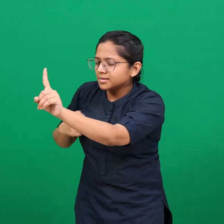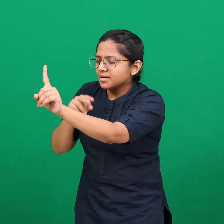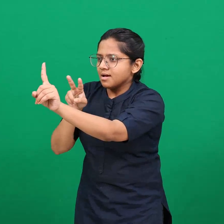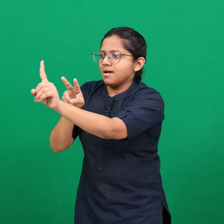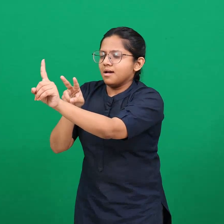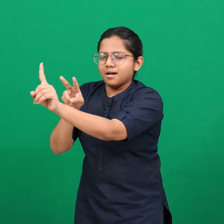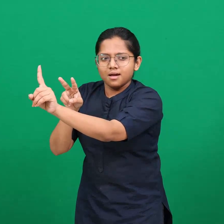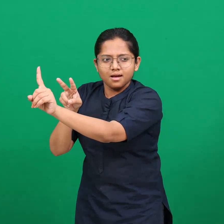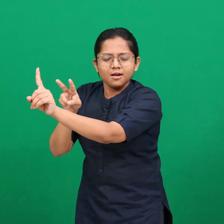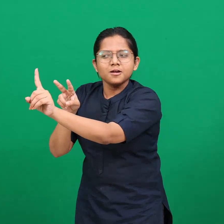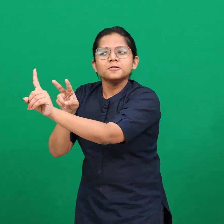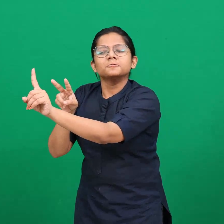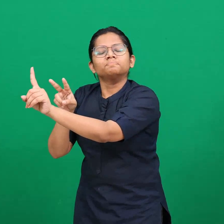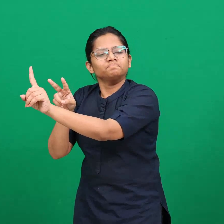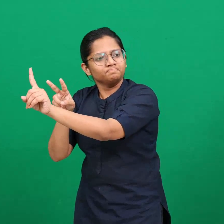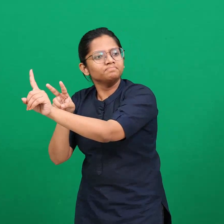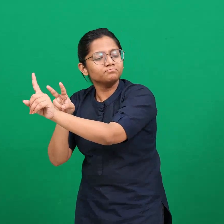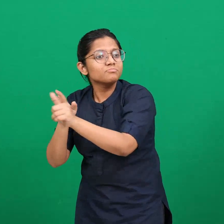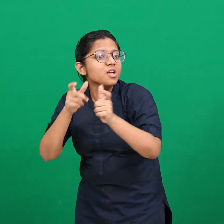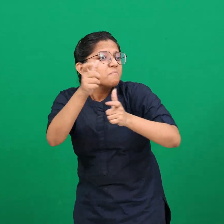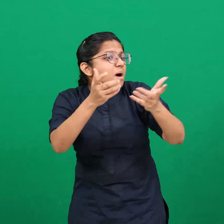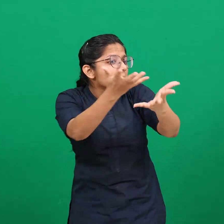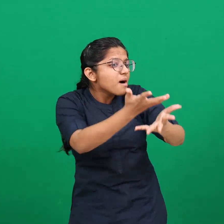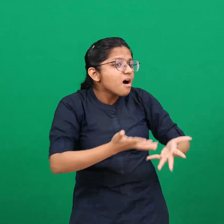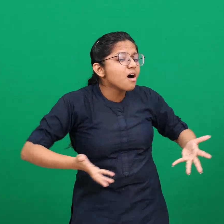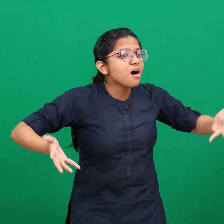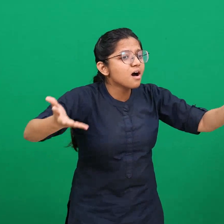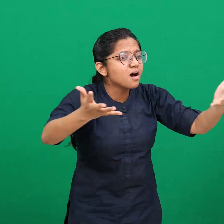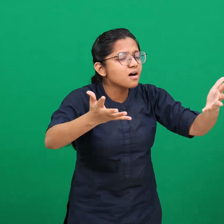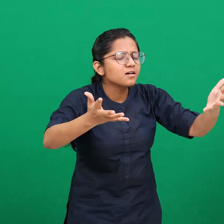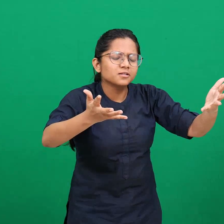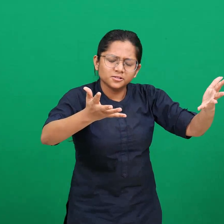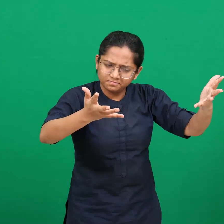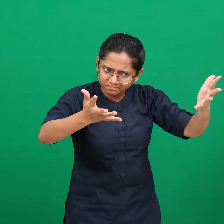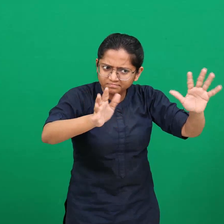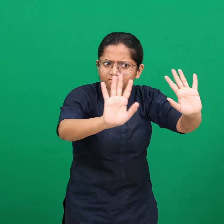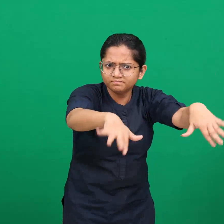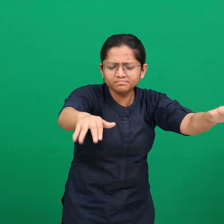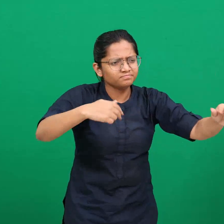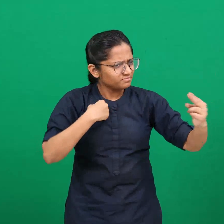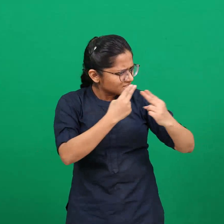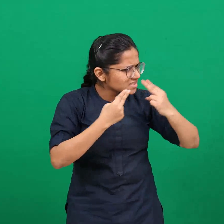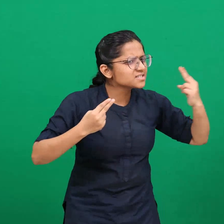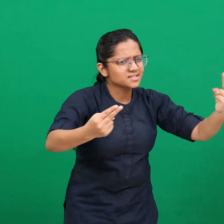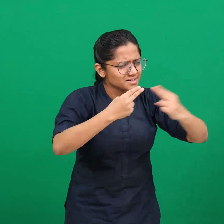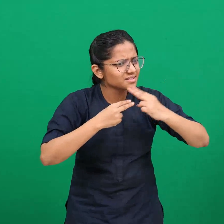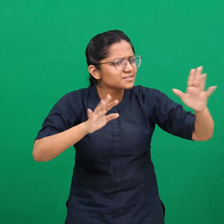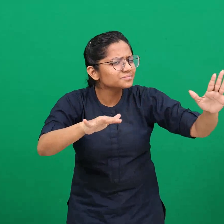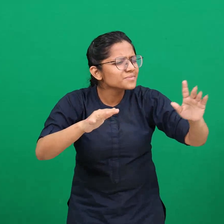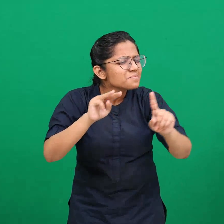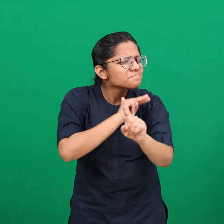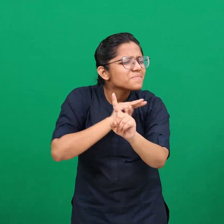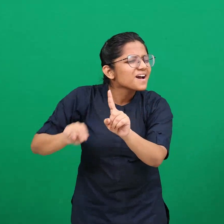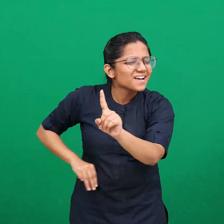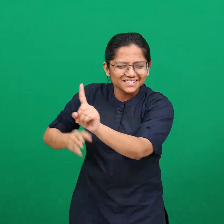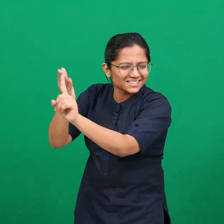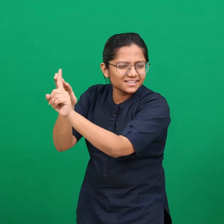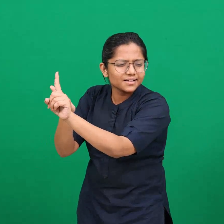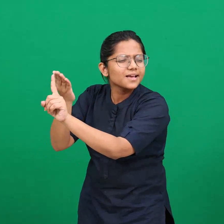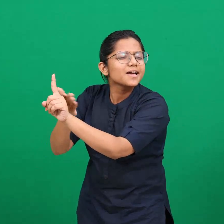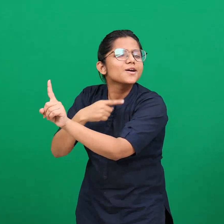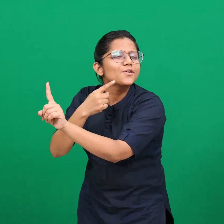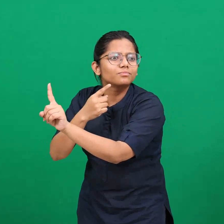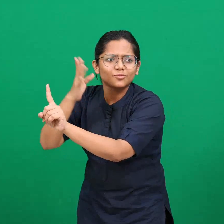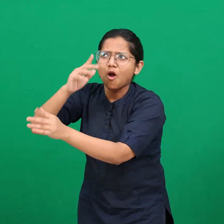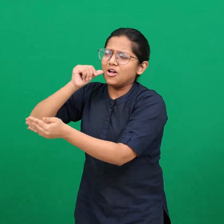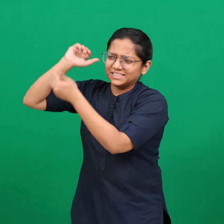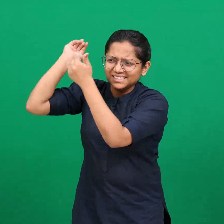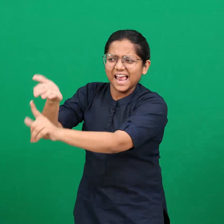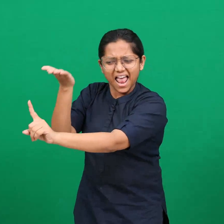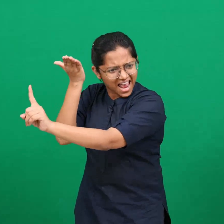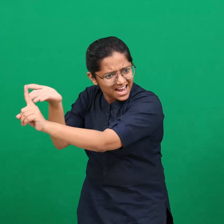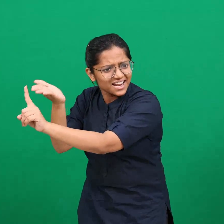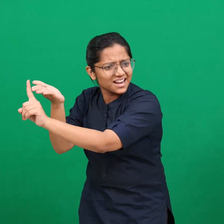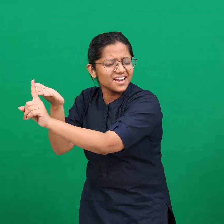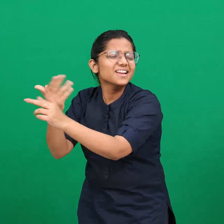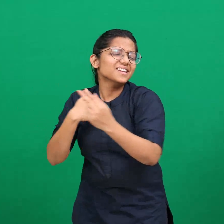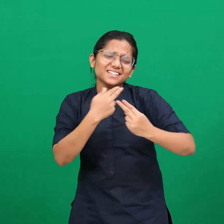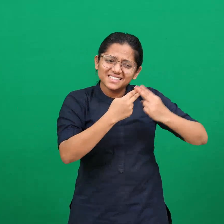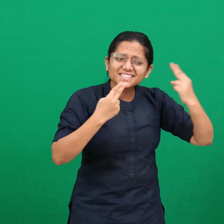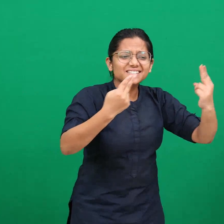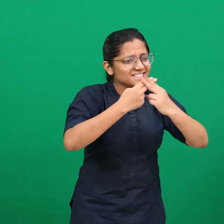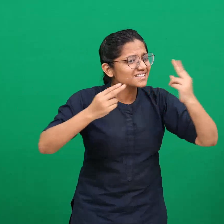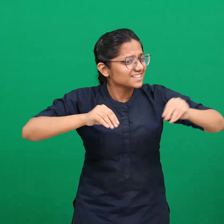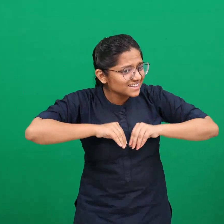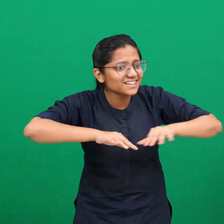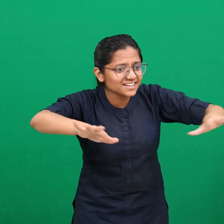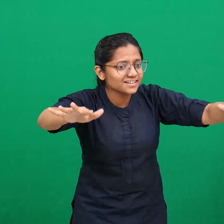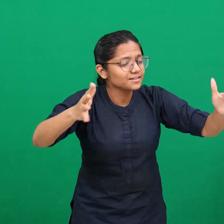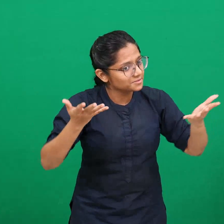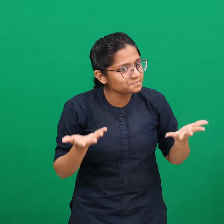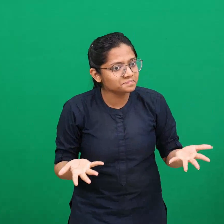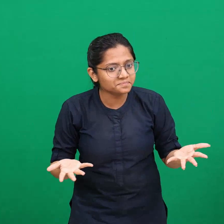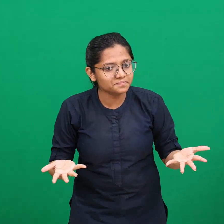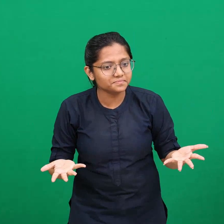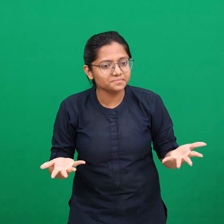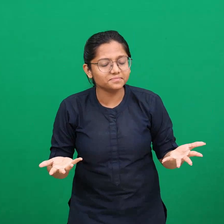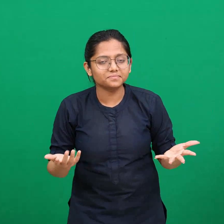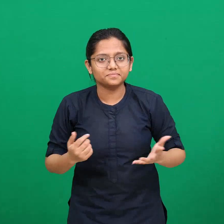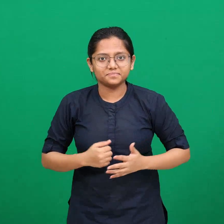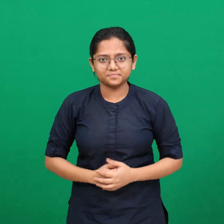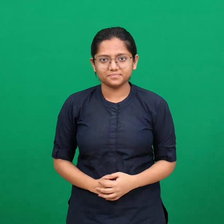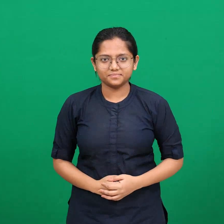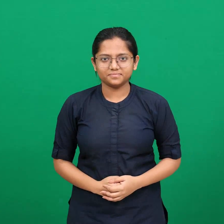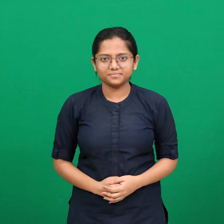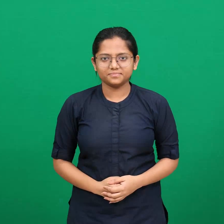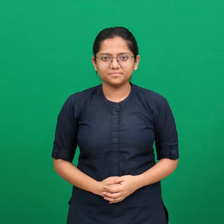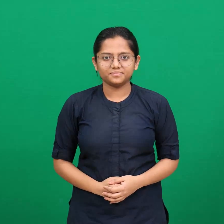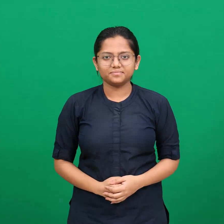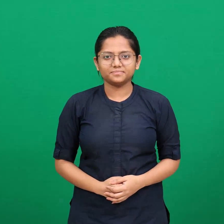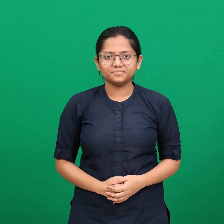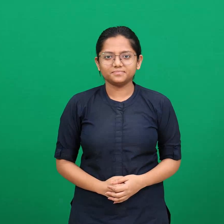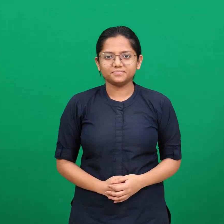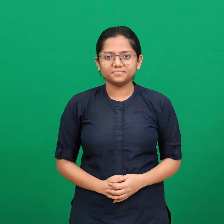I have seen and testified that this is the Son of God."